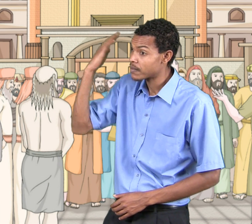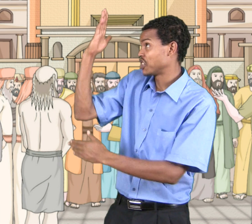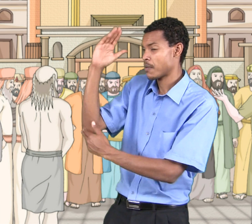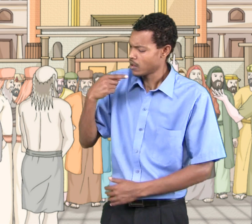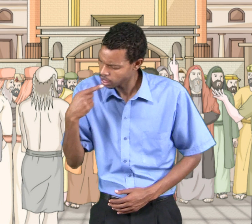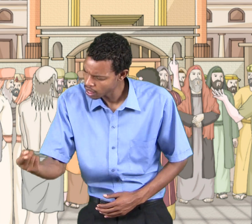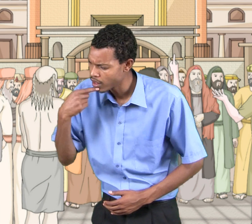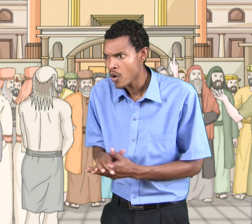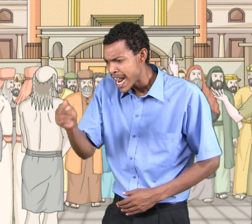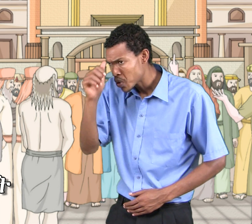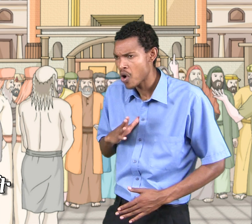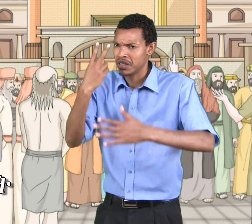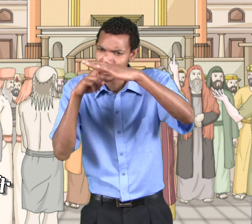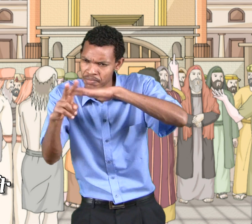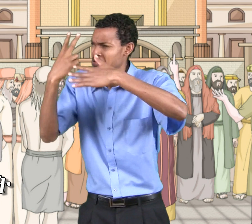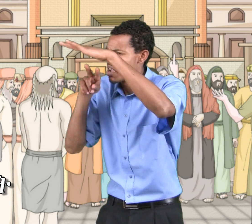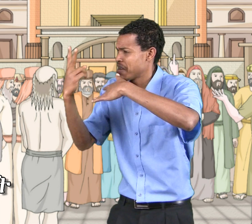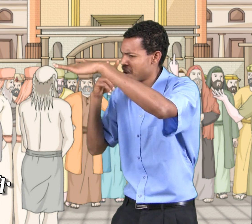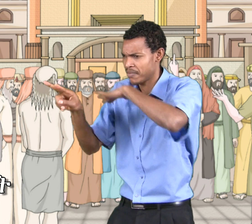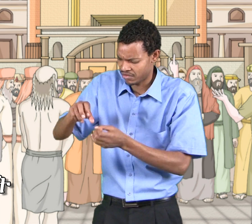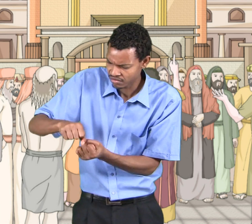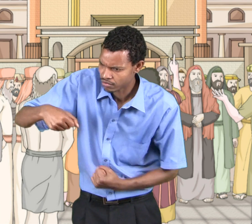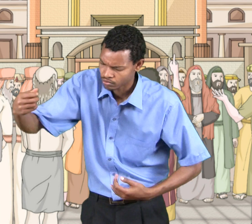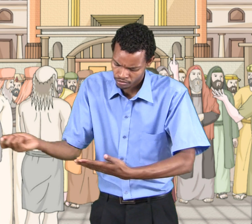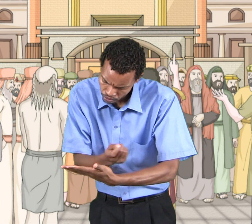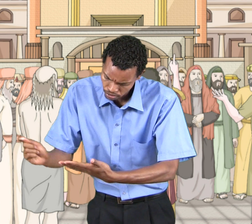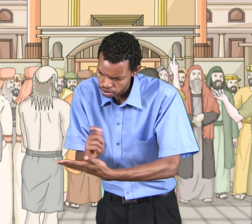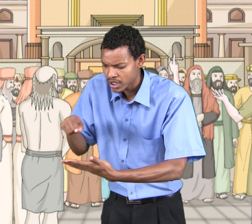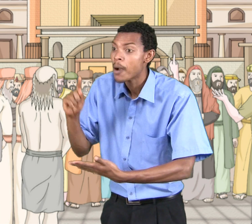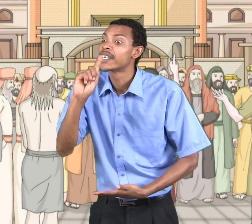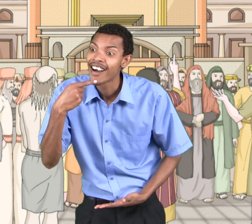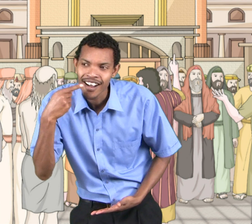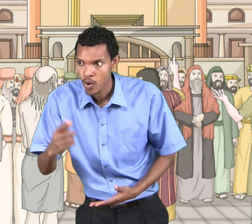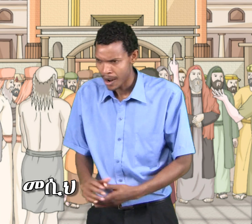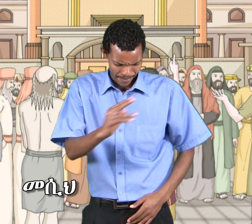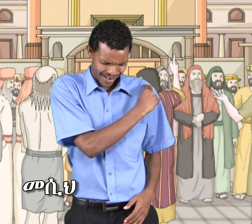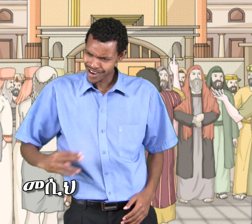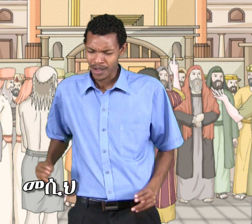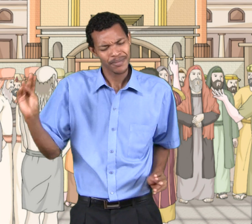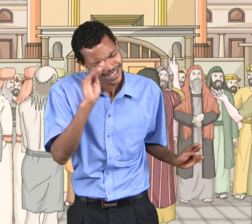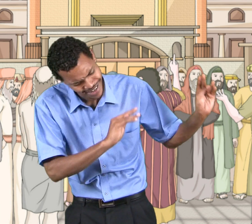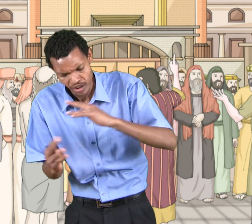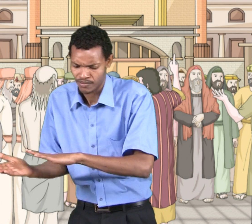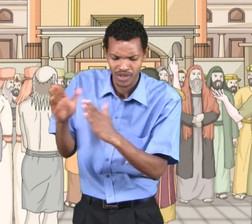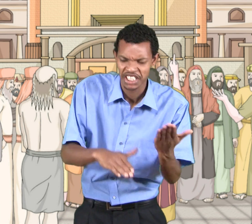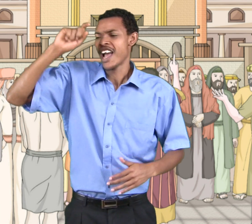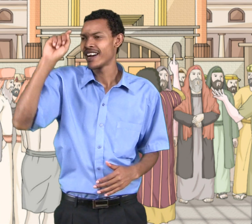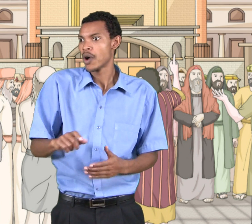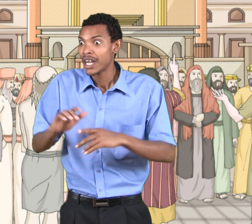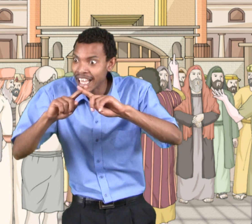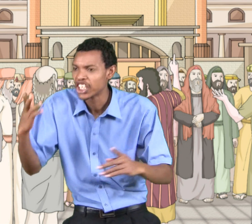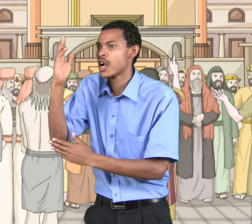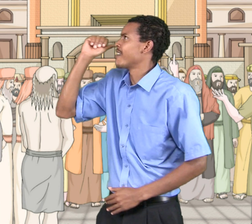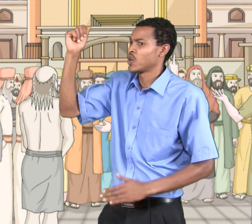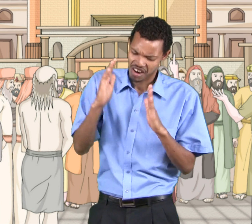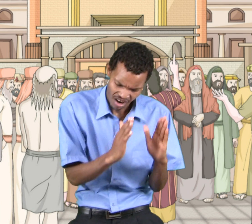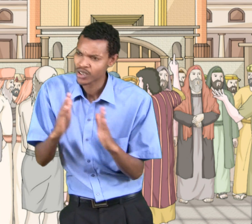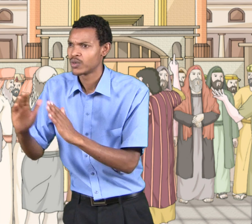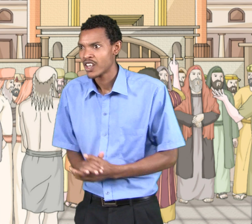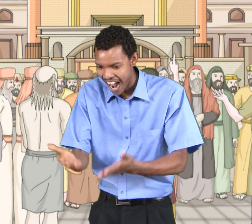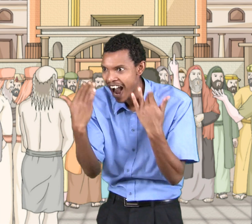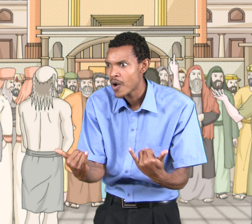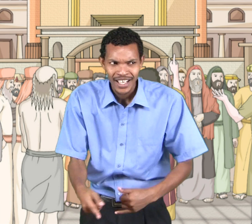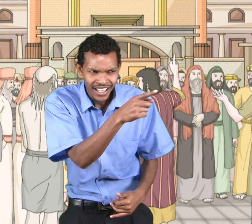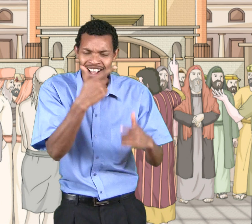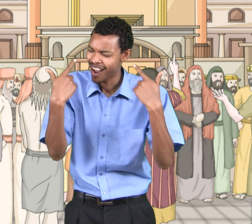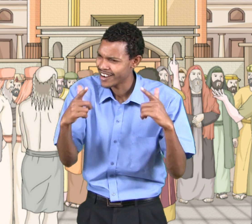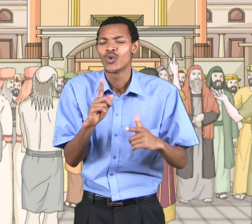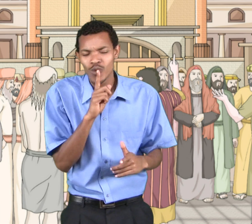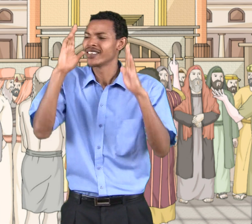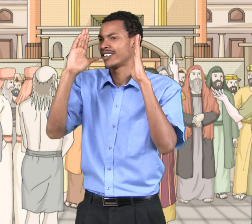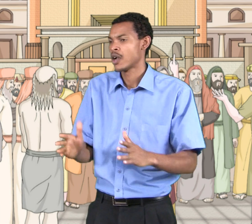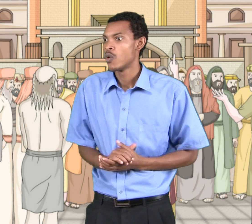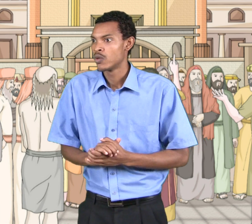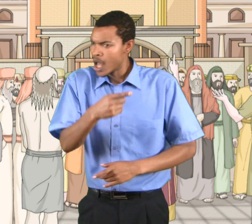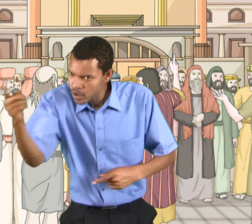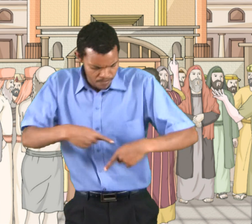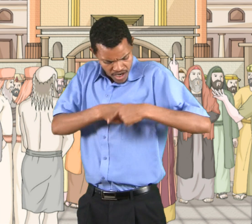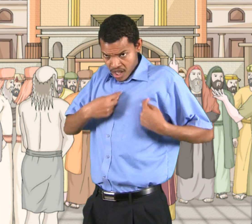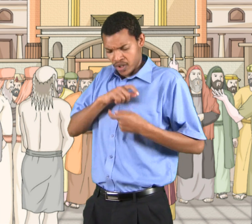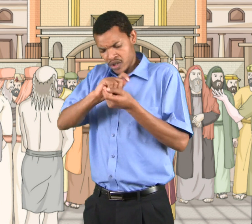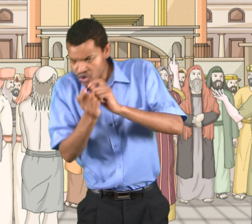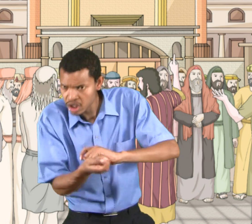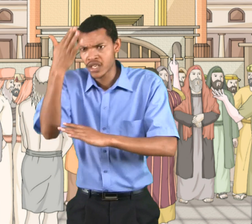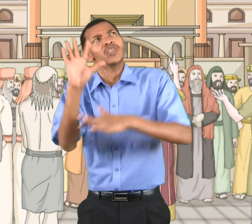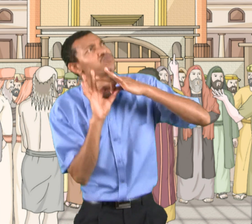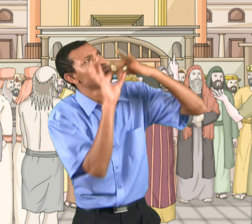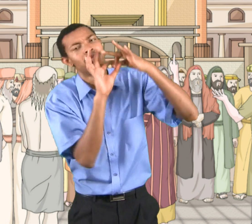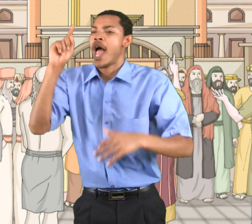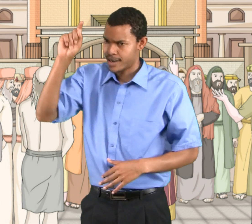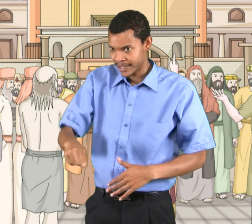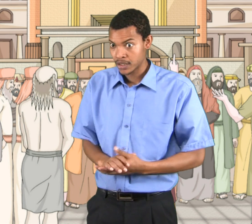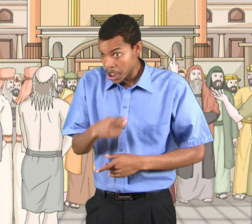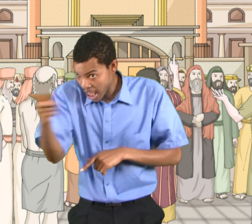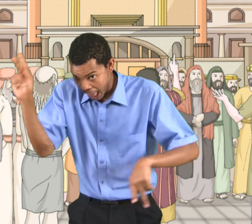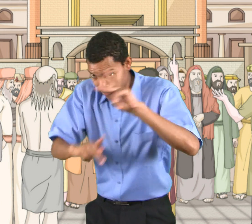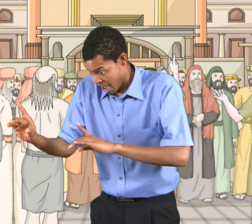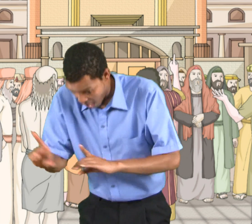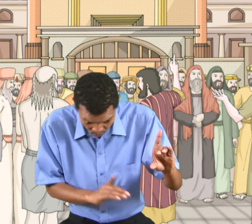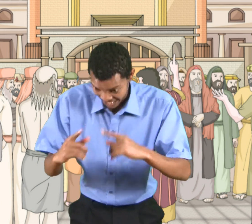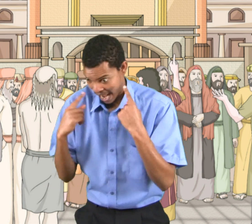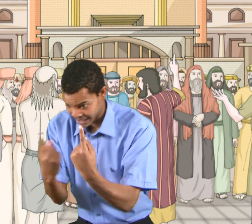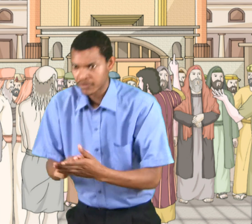But in this way God has fulfilled what He foretold through all the prophets, saying that His Christ would suffer.